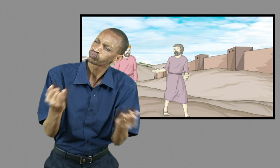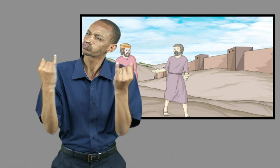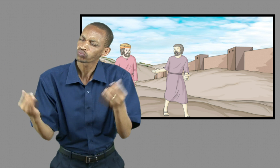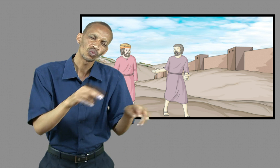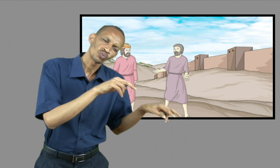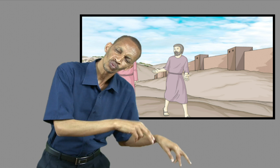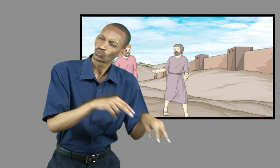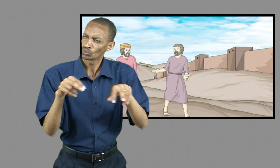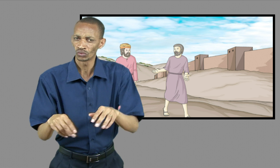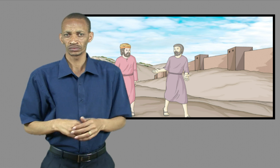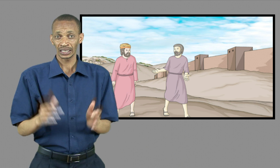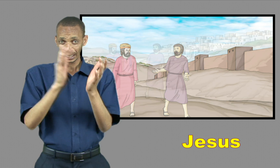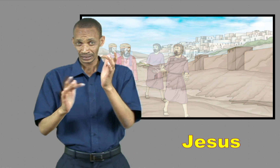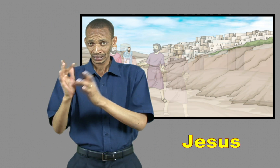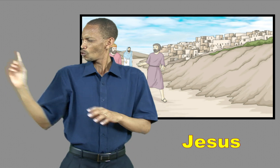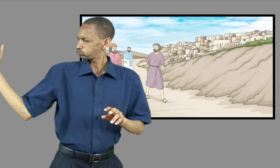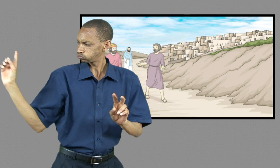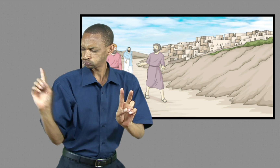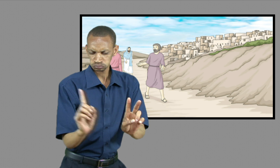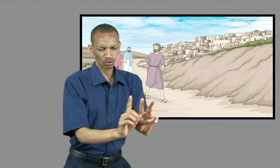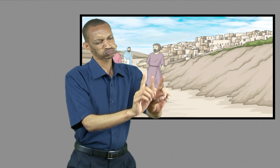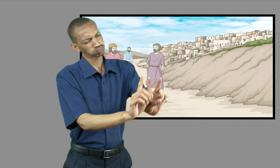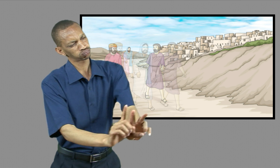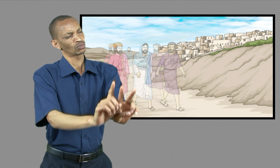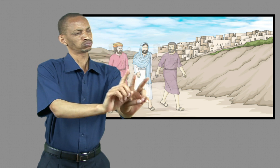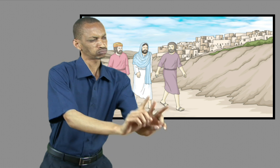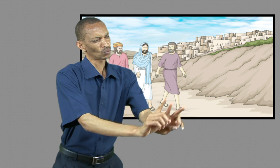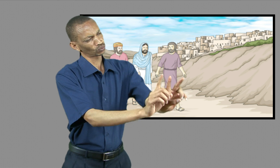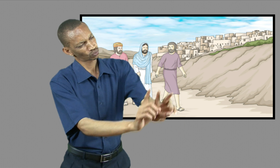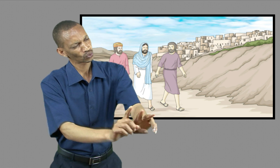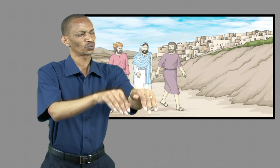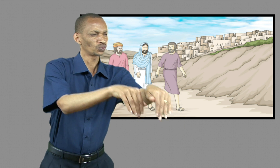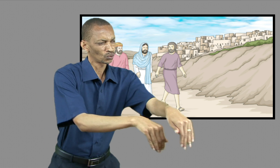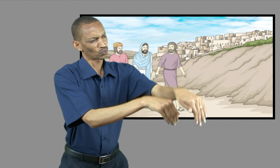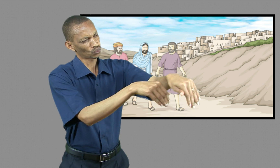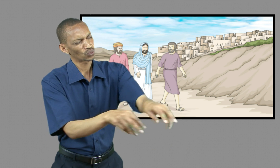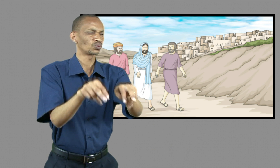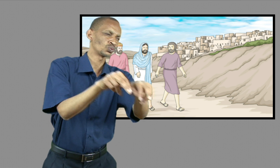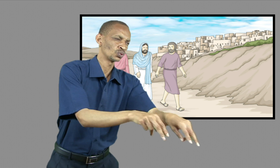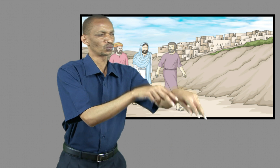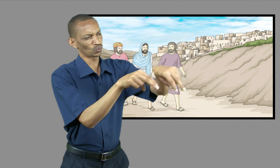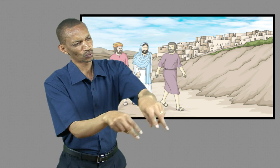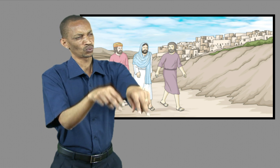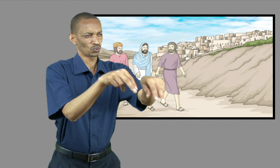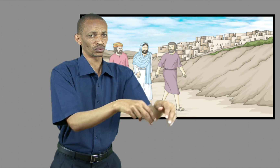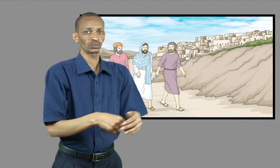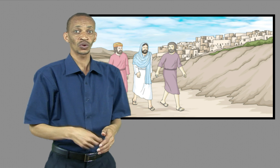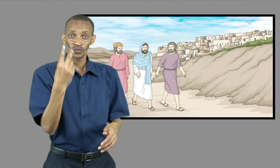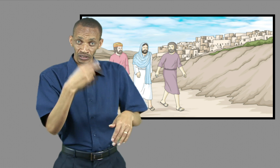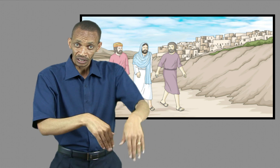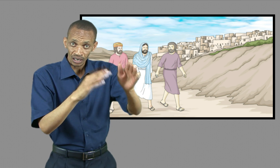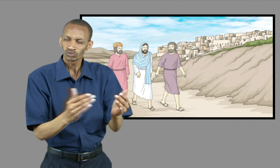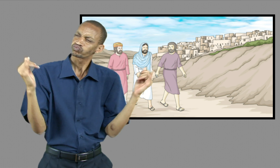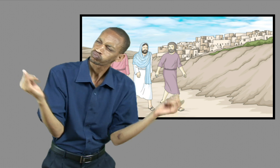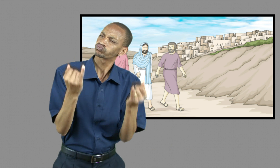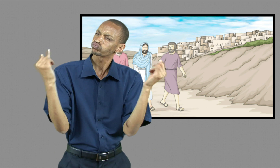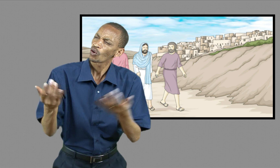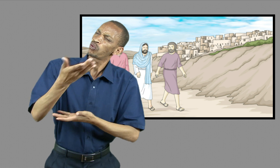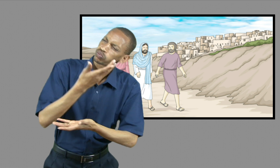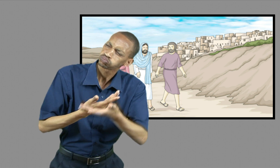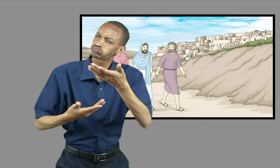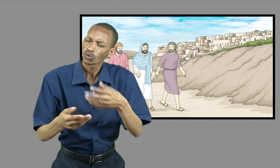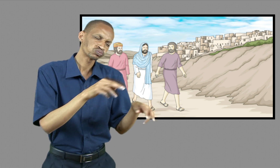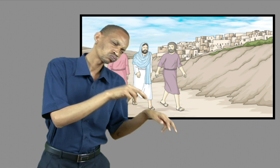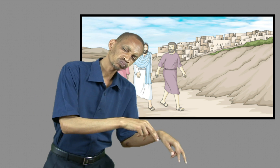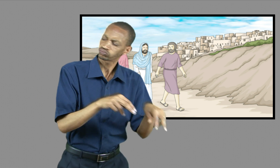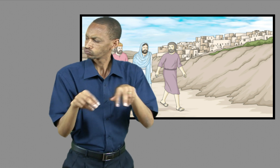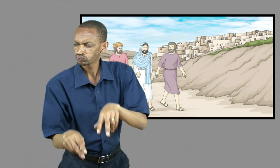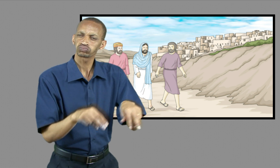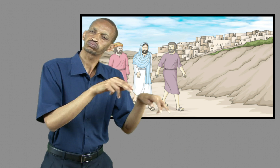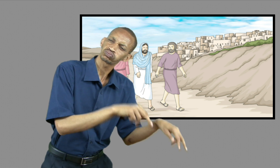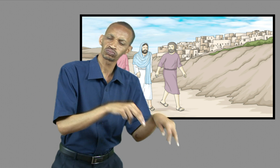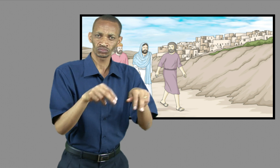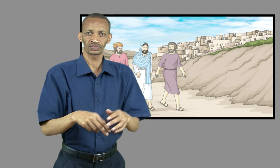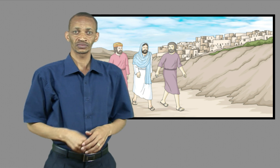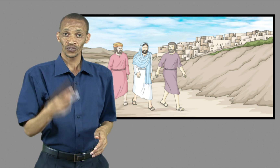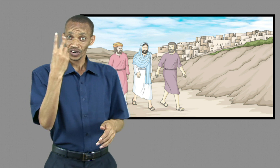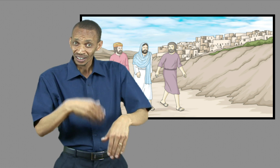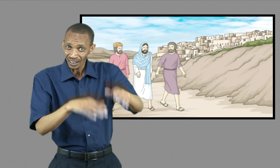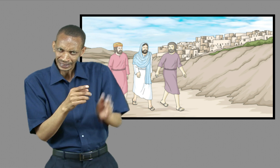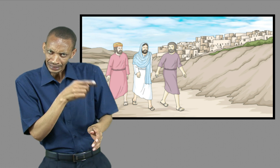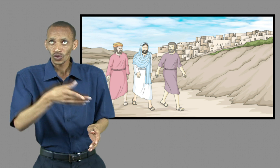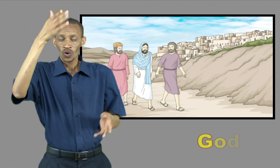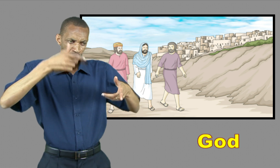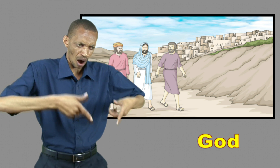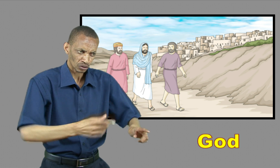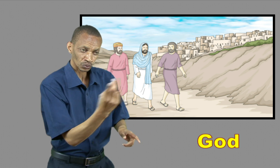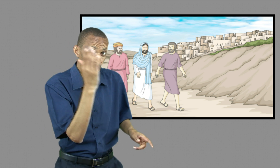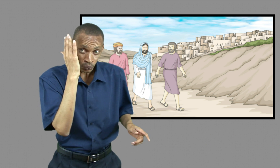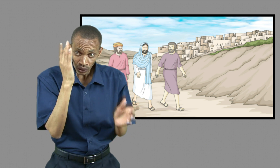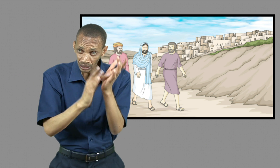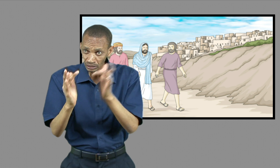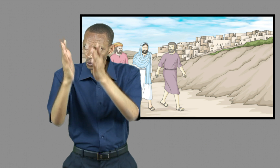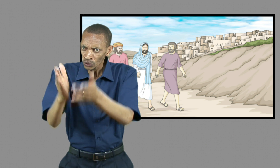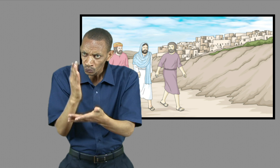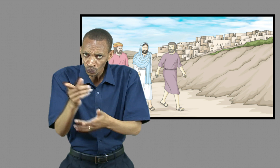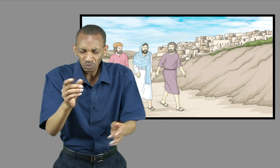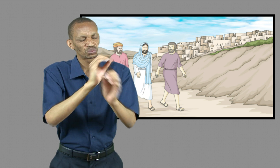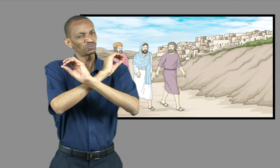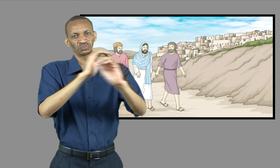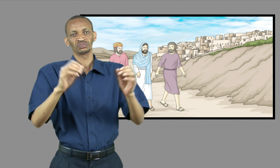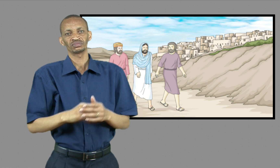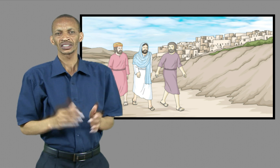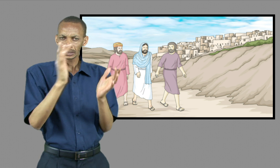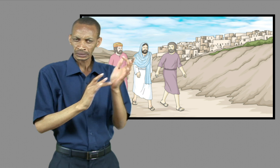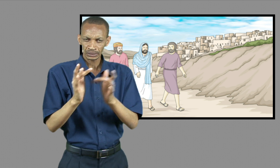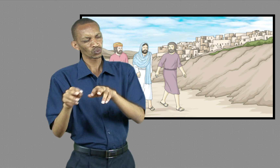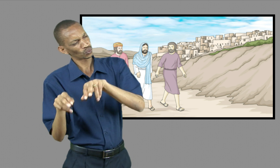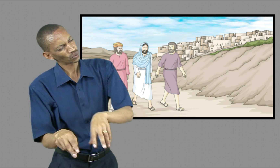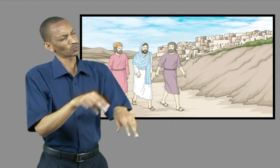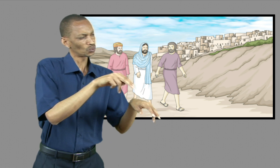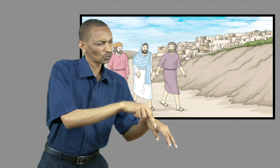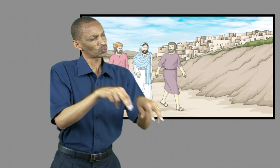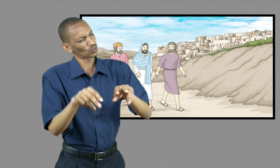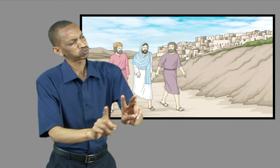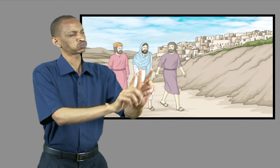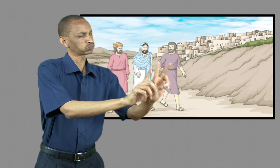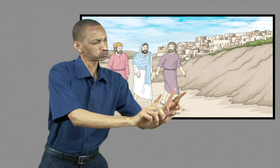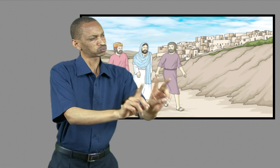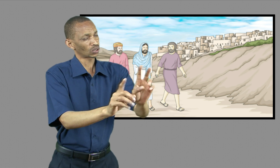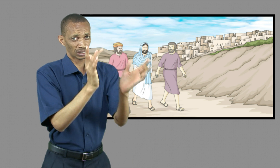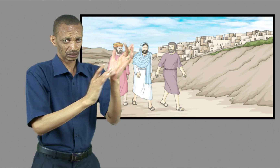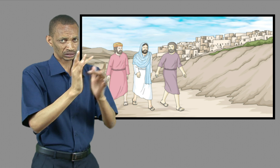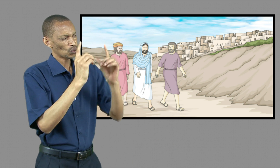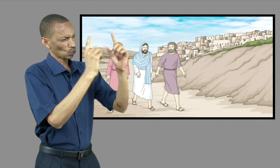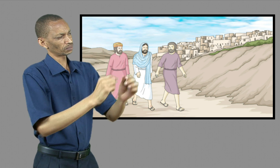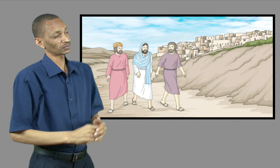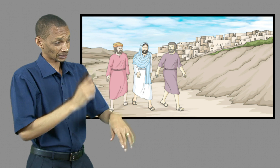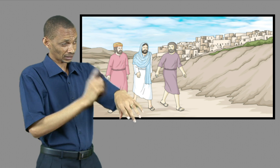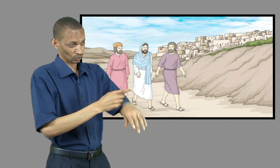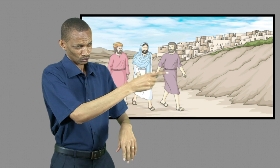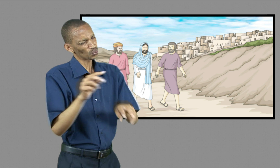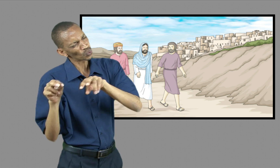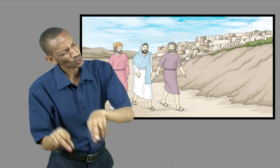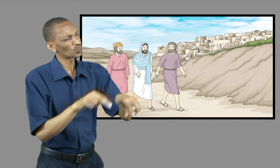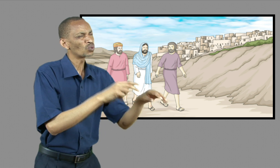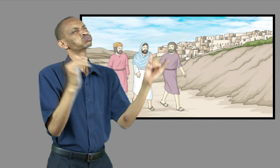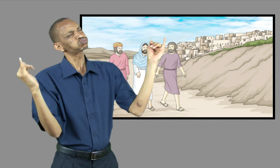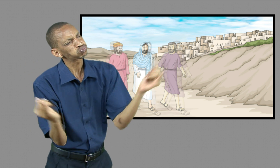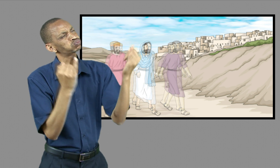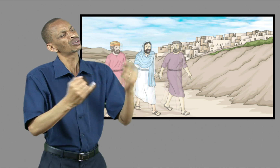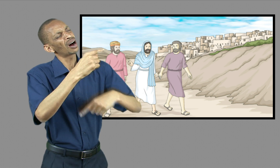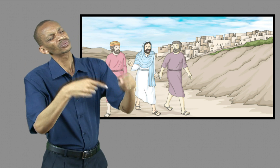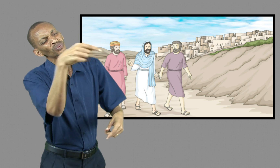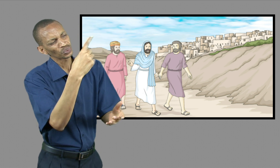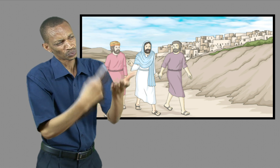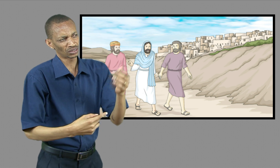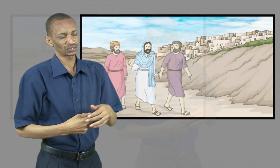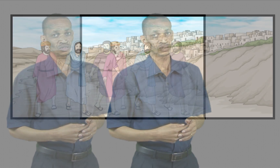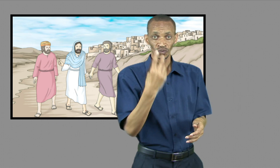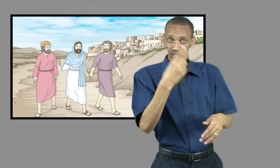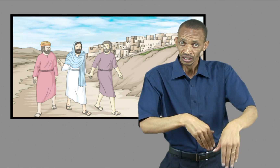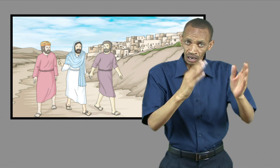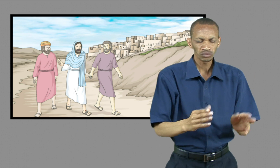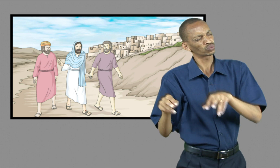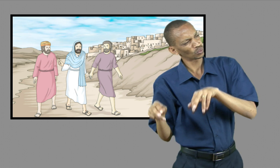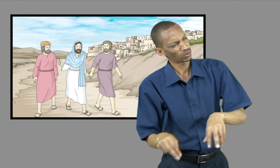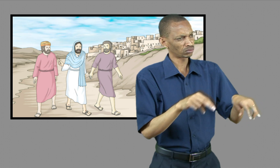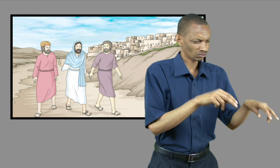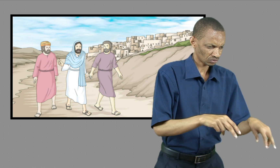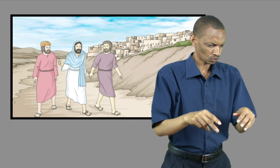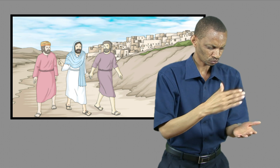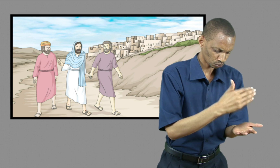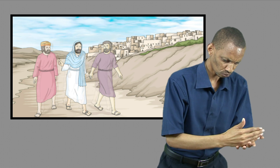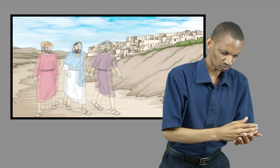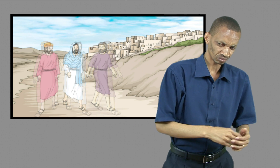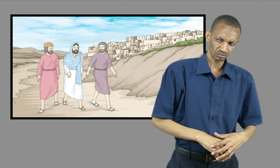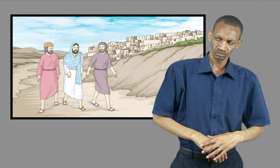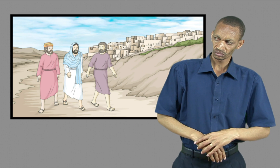And as they talked and deliberated, Jesus Himself came up and walked along with them. But their eyes were kept from recognizing Him. He asked them, “What are you discussing so intently as you walk along?”